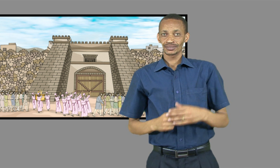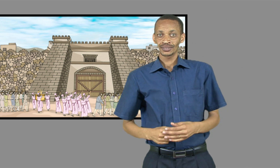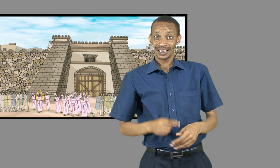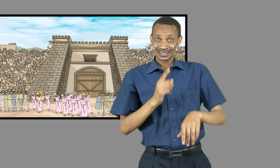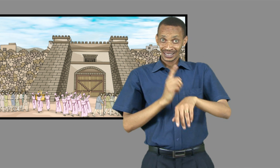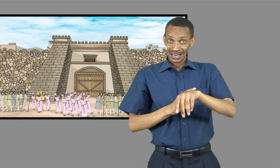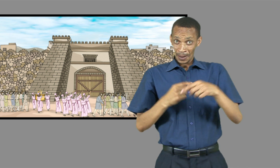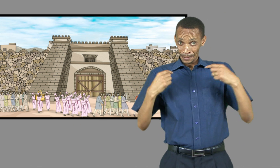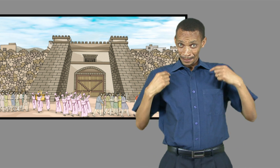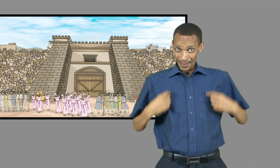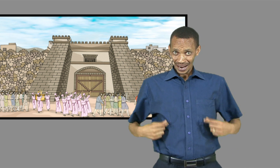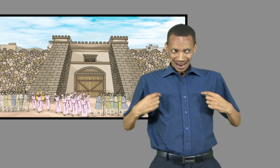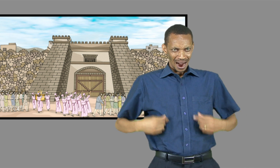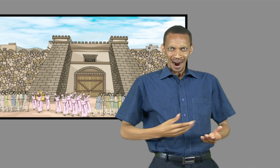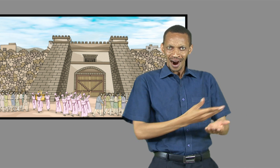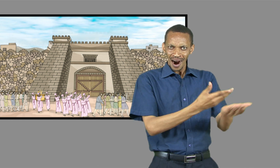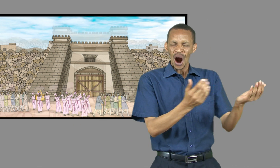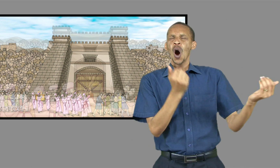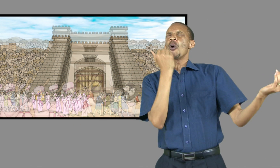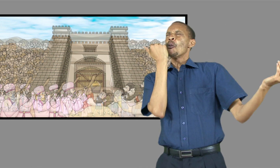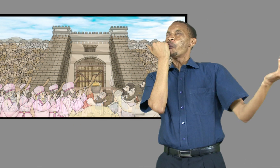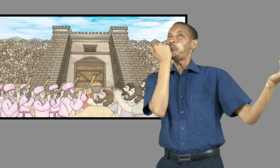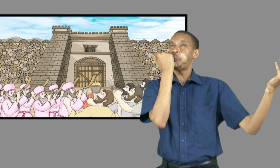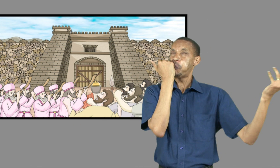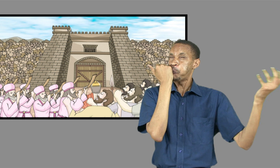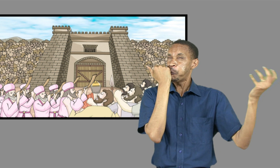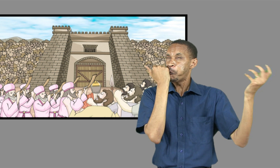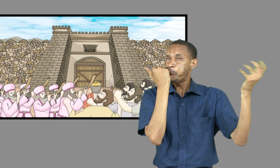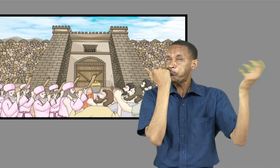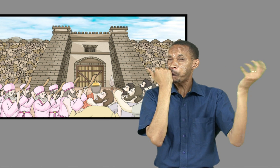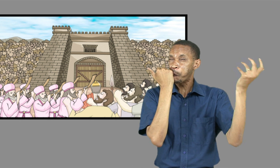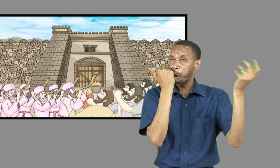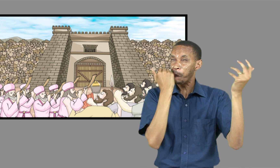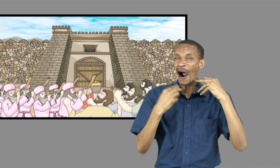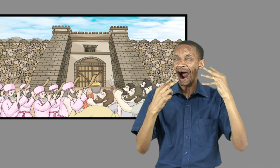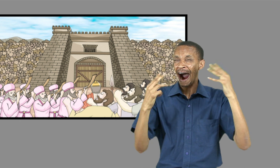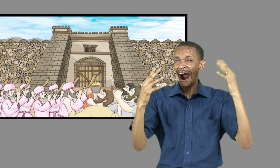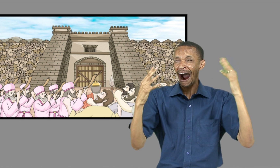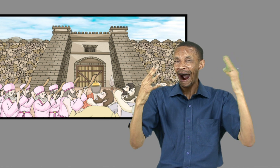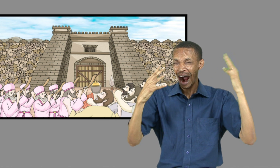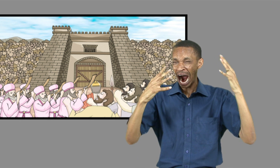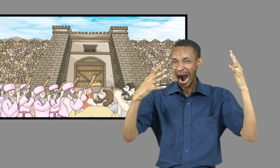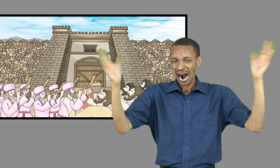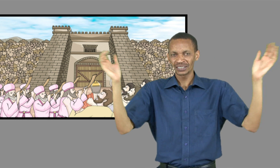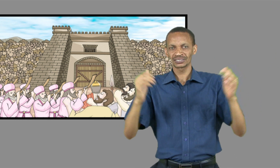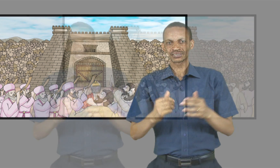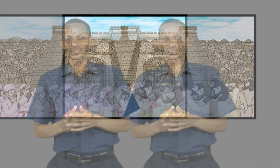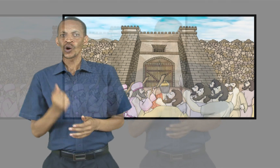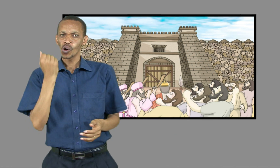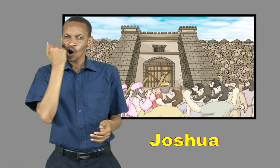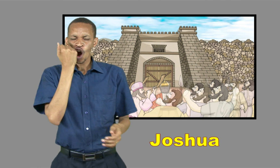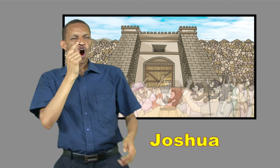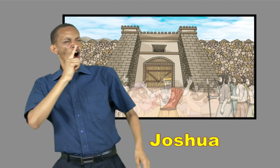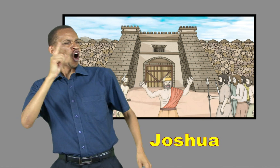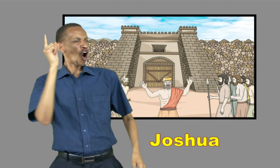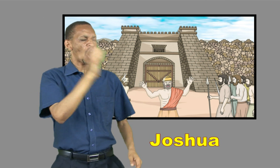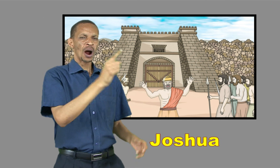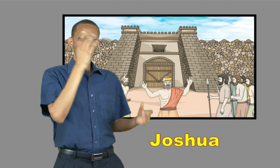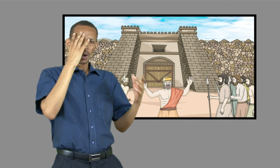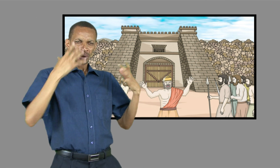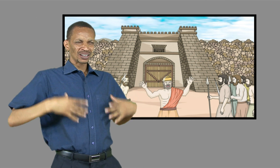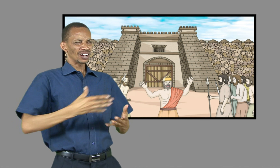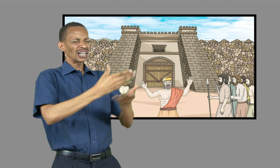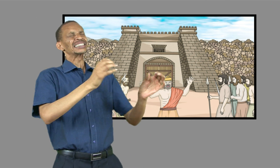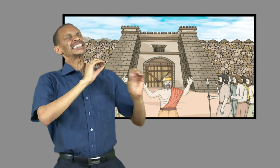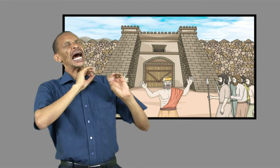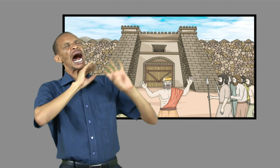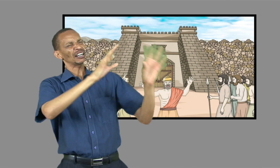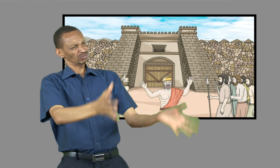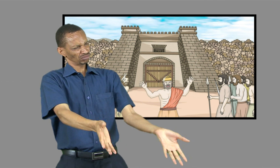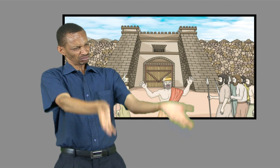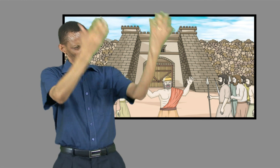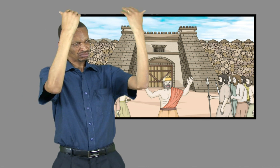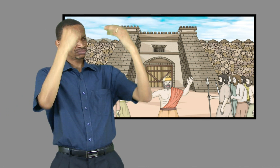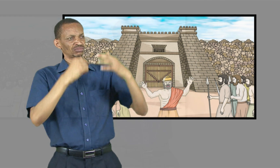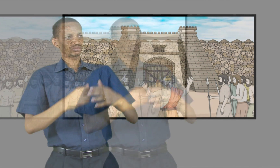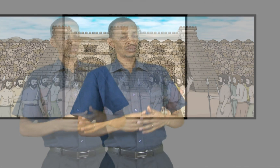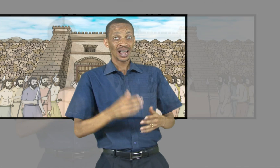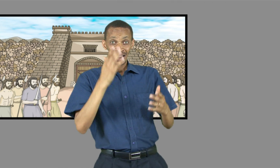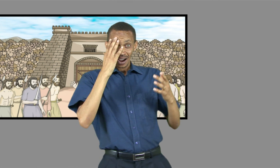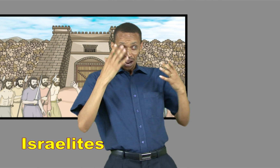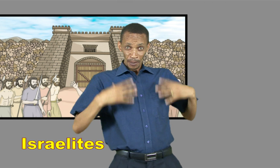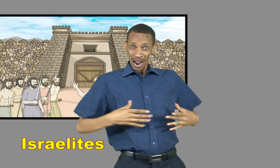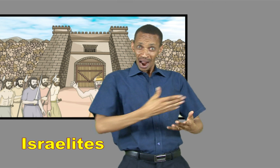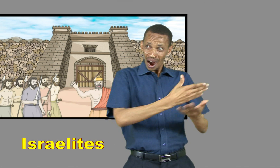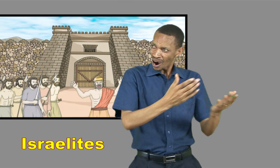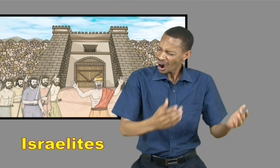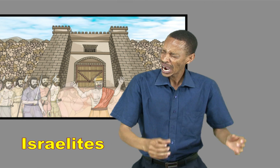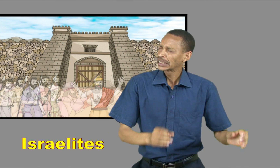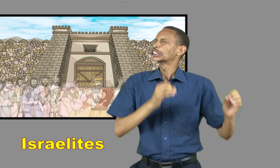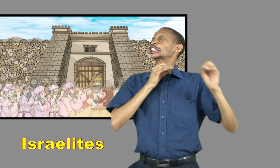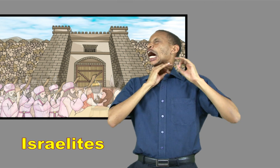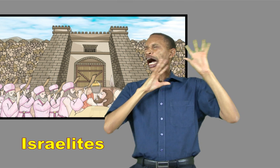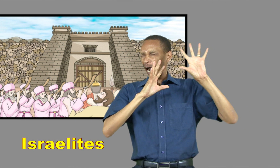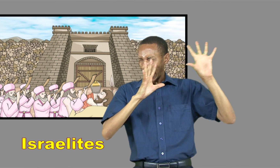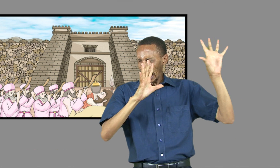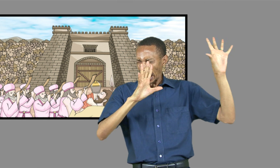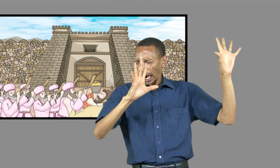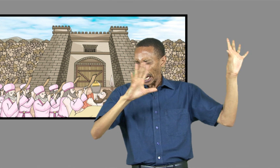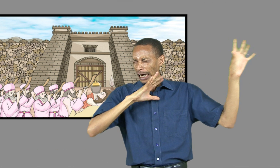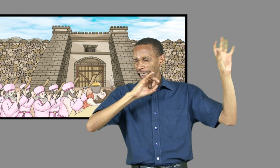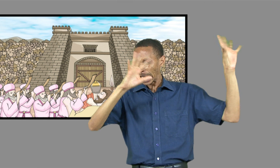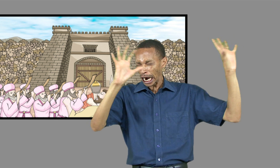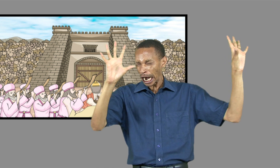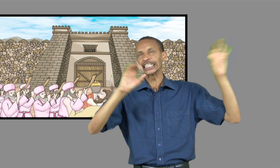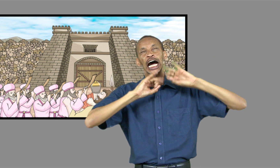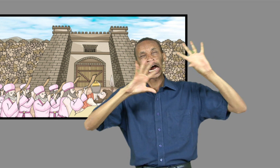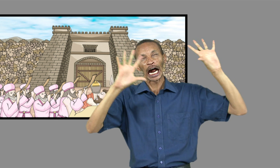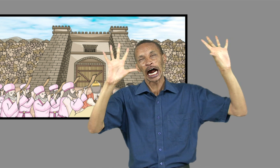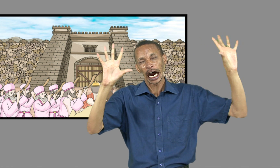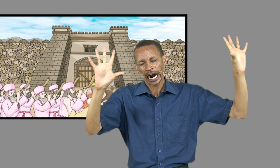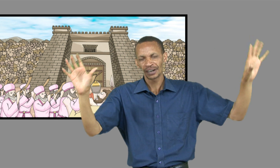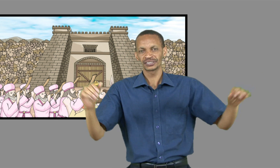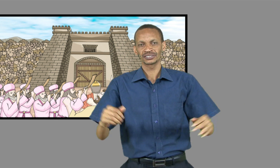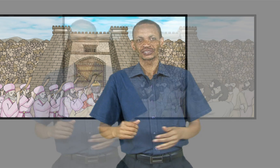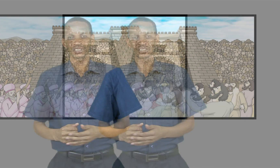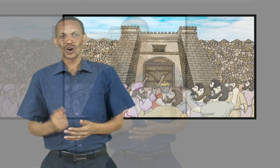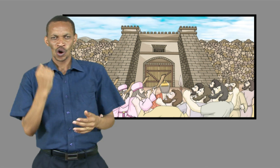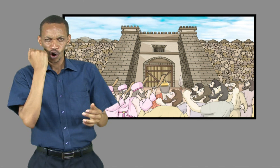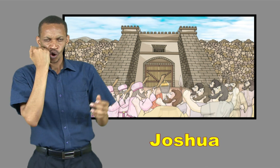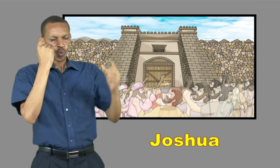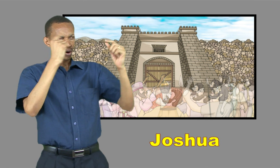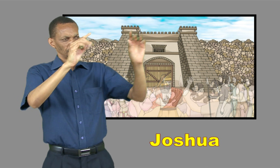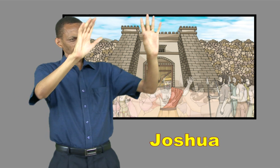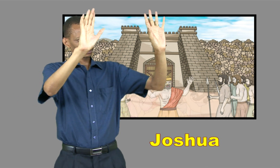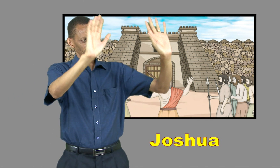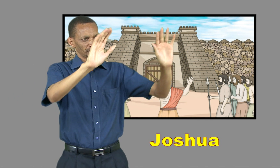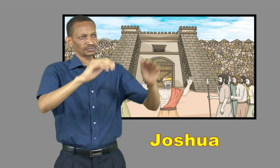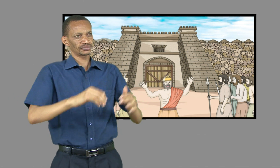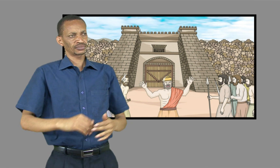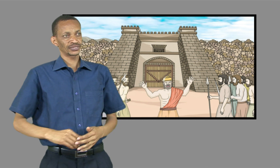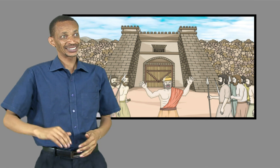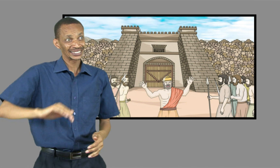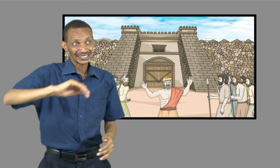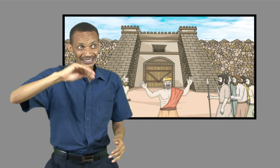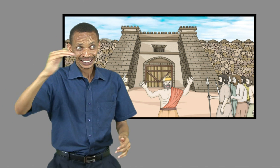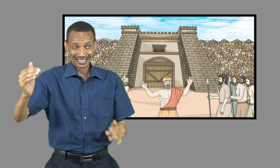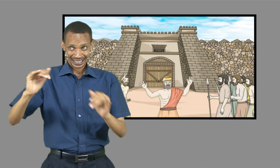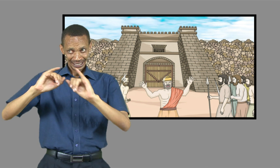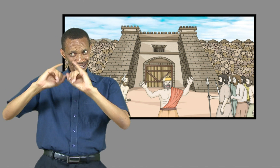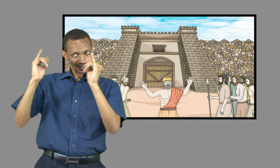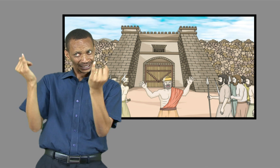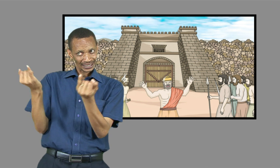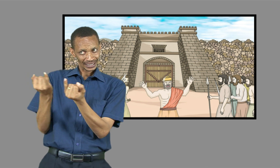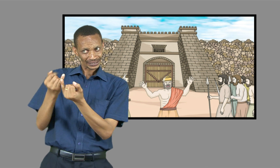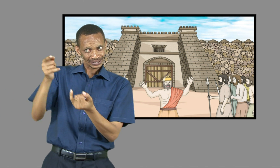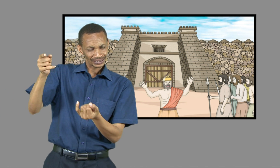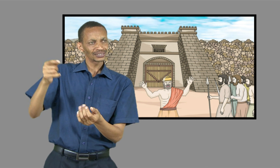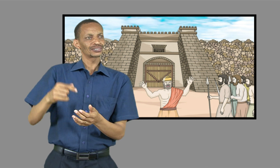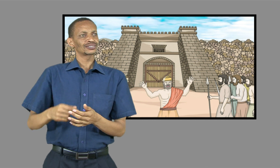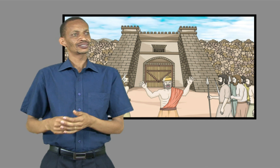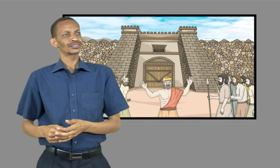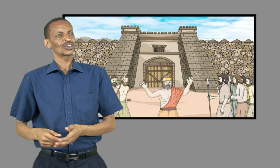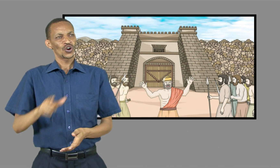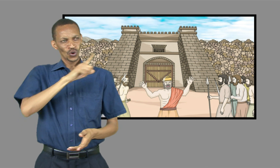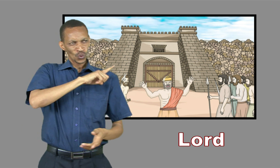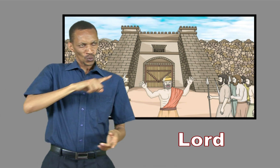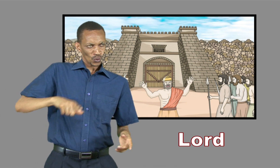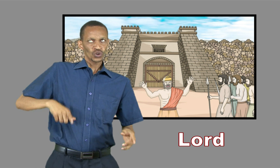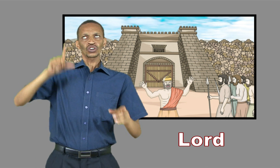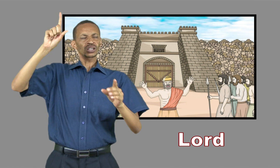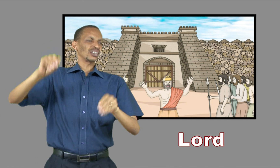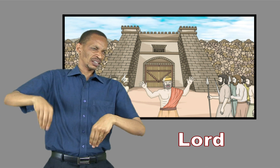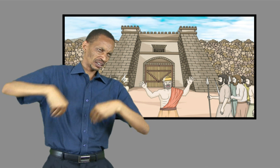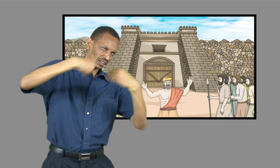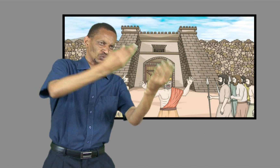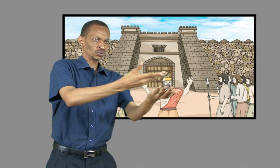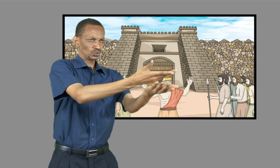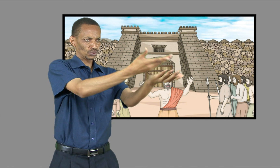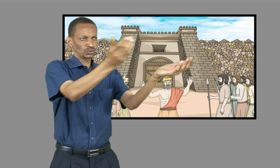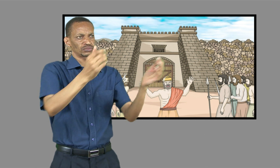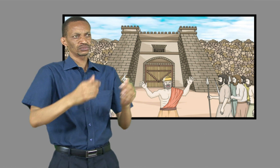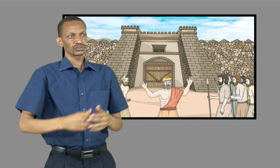After the seventh time around, the priests blew the horns, and Joshua commanded the people, “Shout! For the LORD has given you the city!